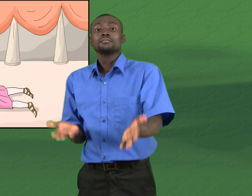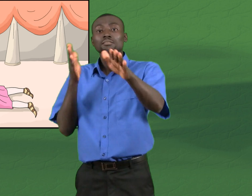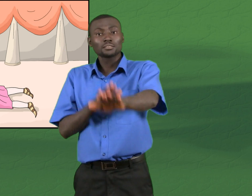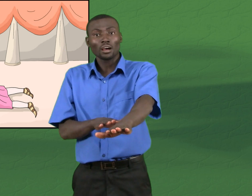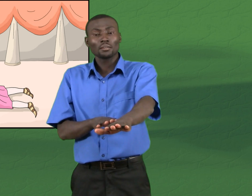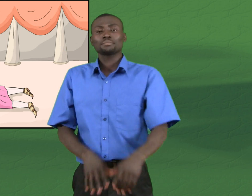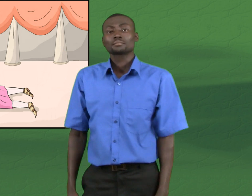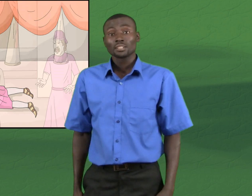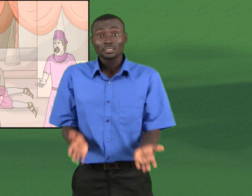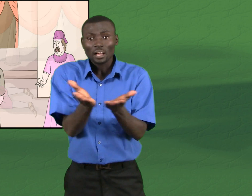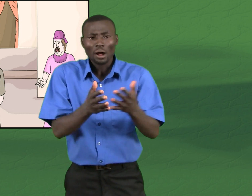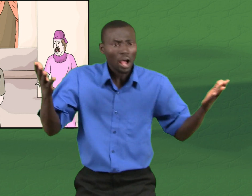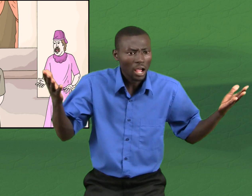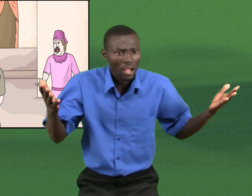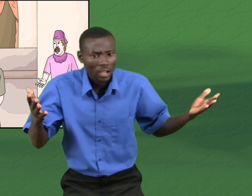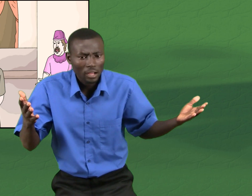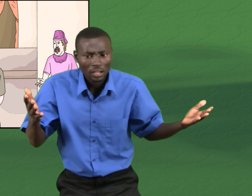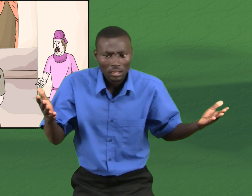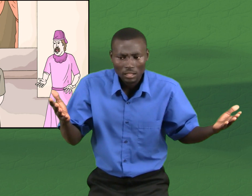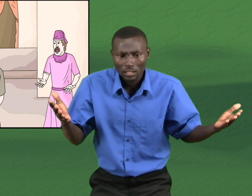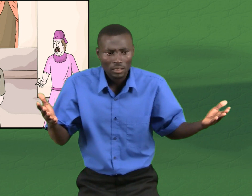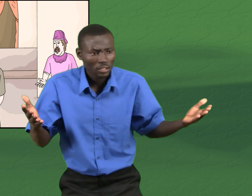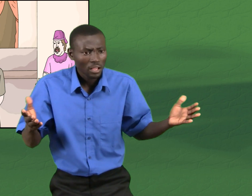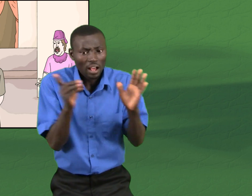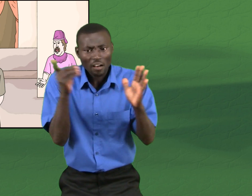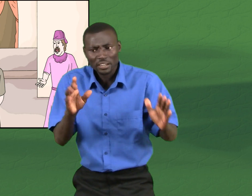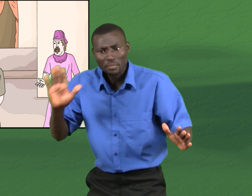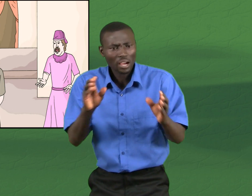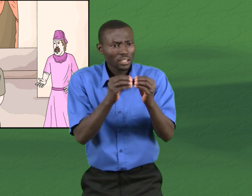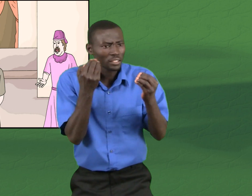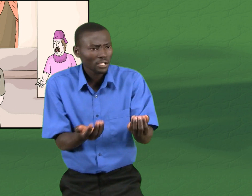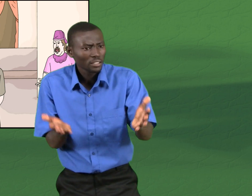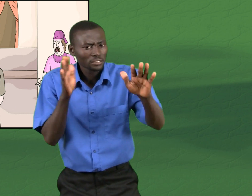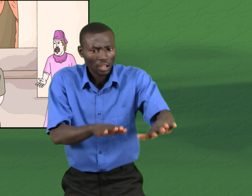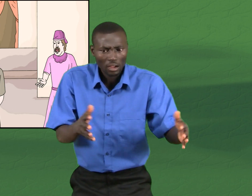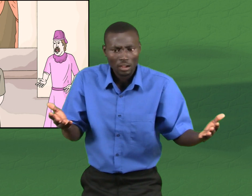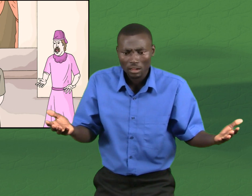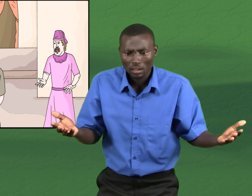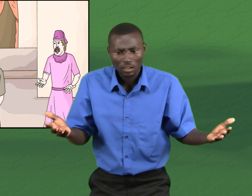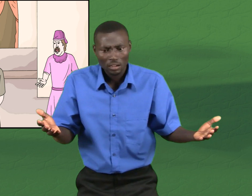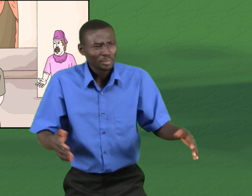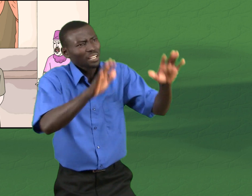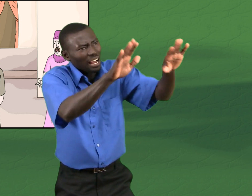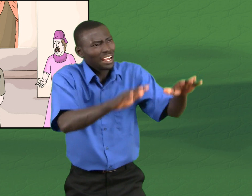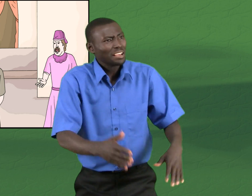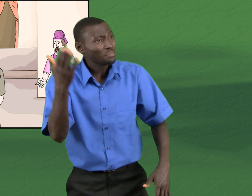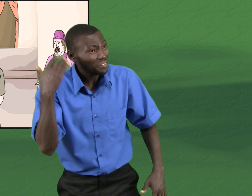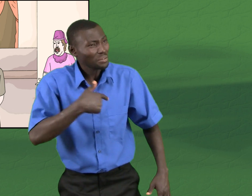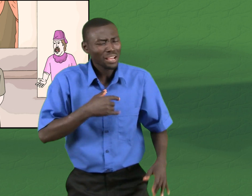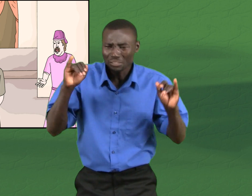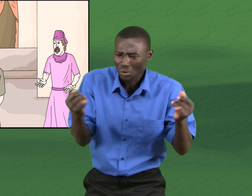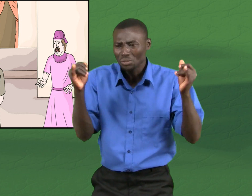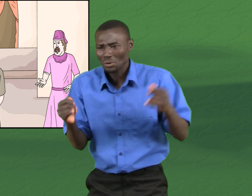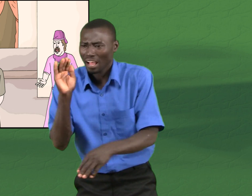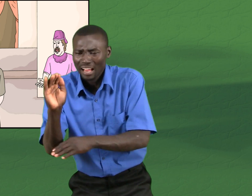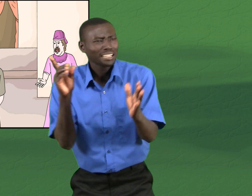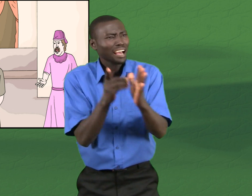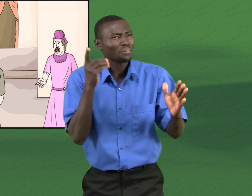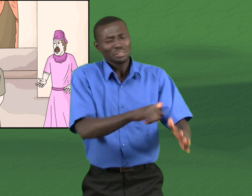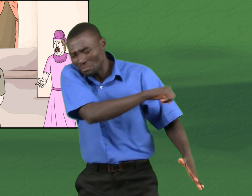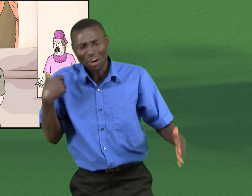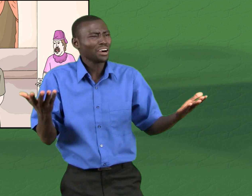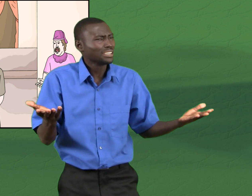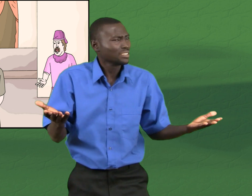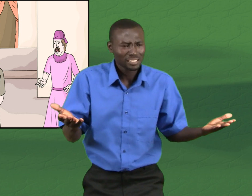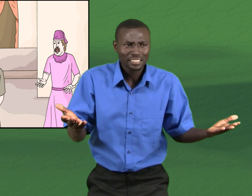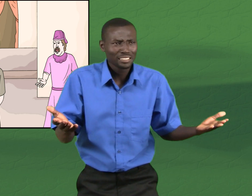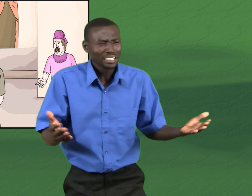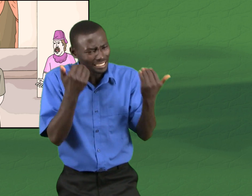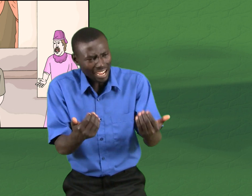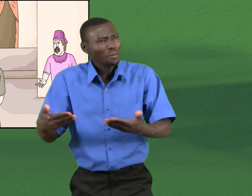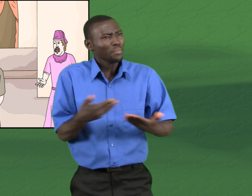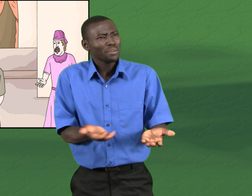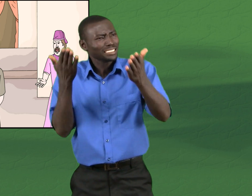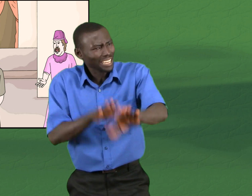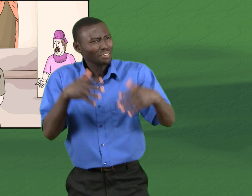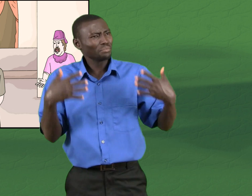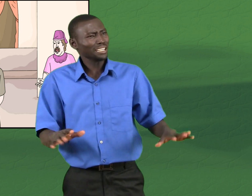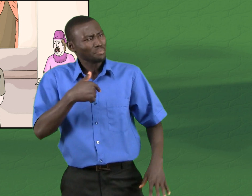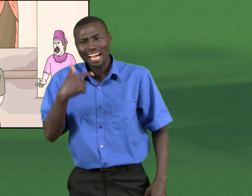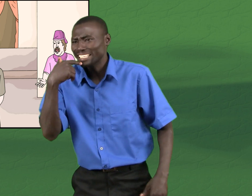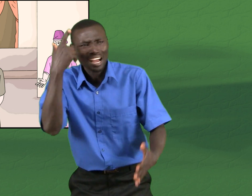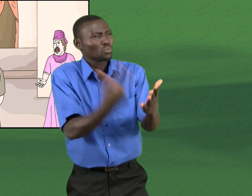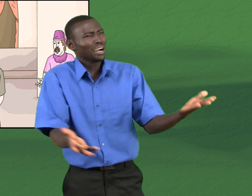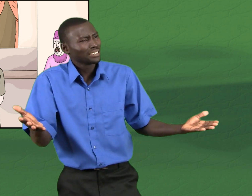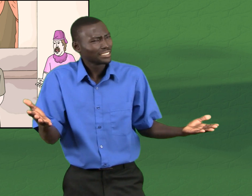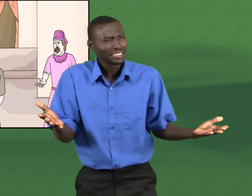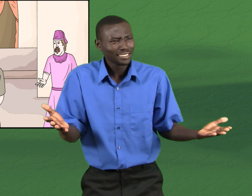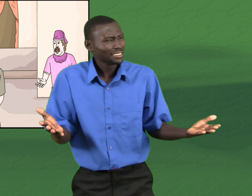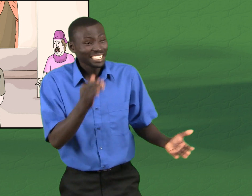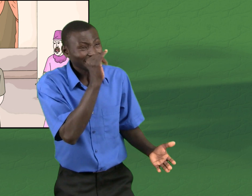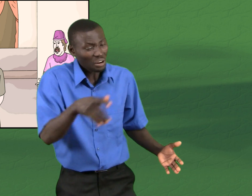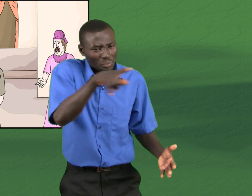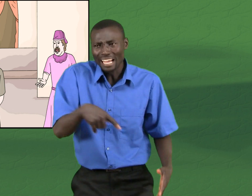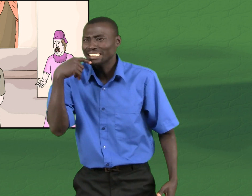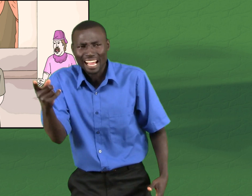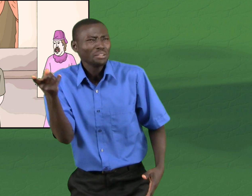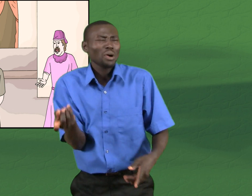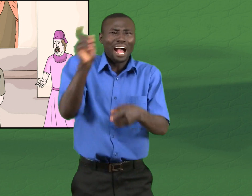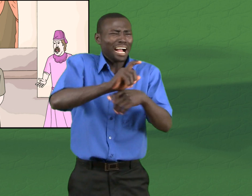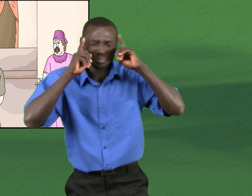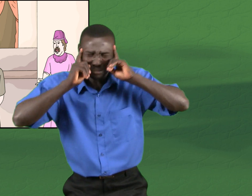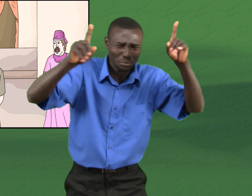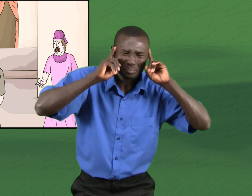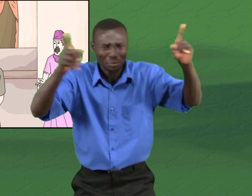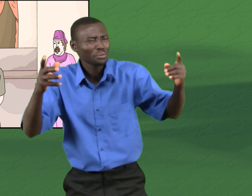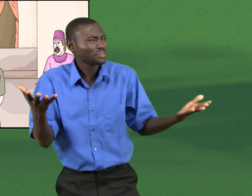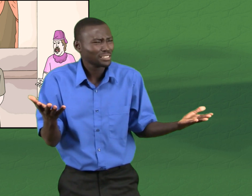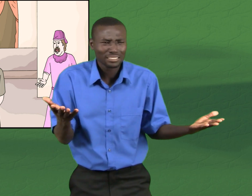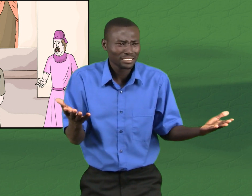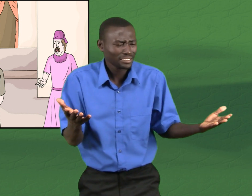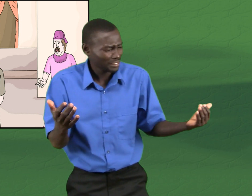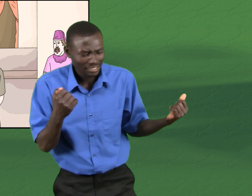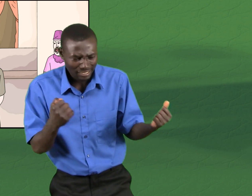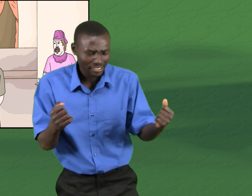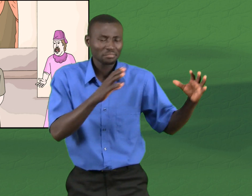But David’s servants were afraid to tell him that the child was dead, for they said, “Look, while the child was alive, we spoke to him, and he would not listen to us.